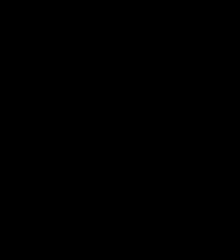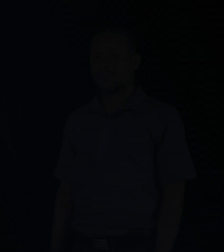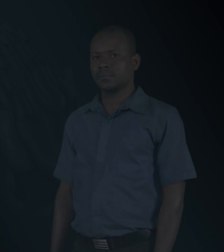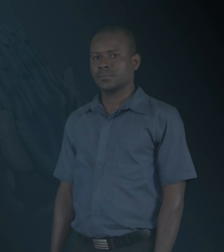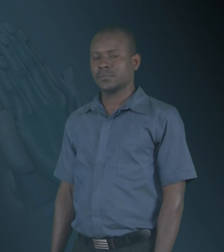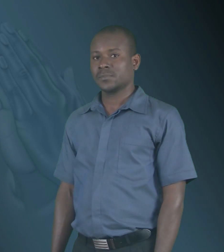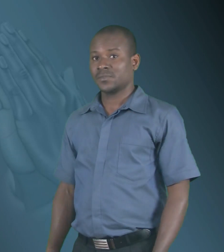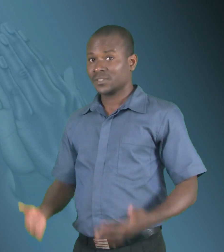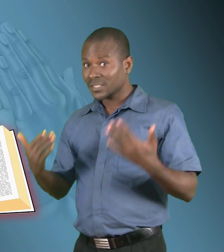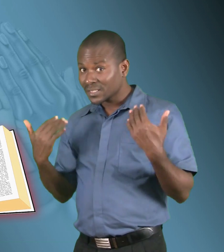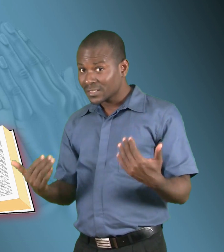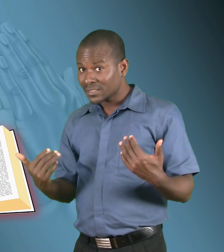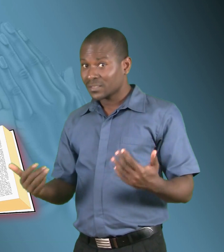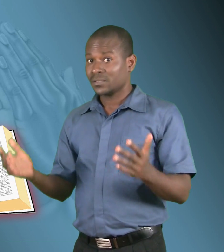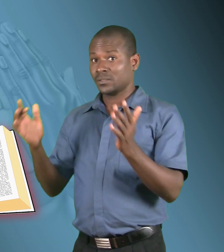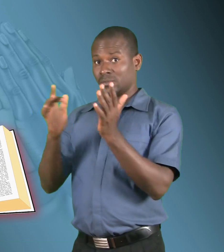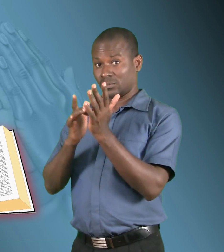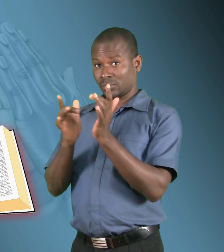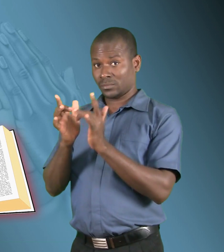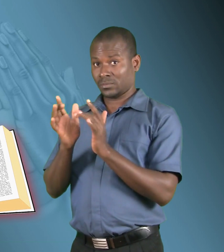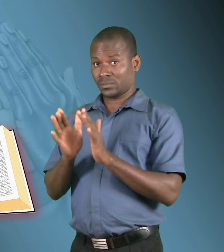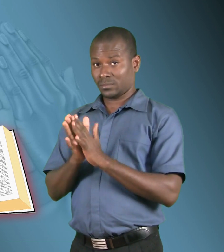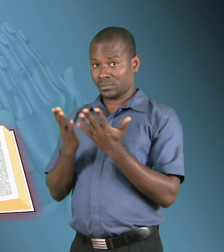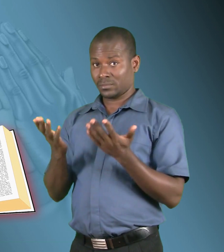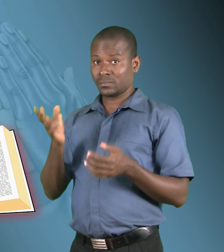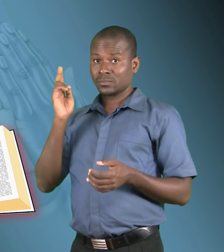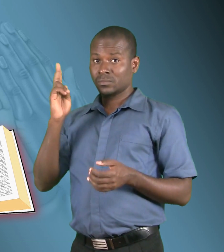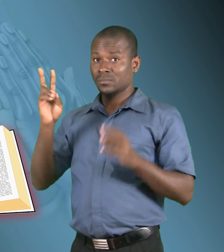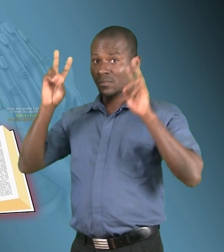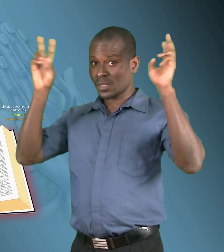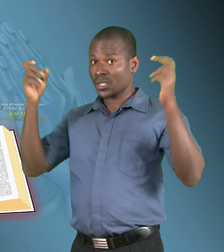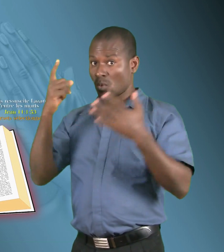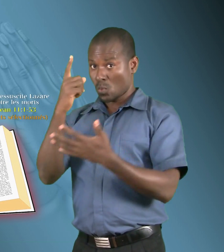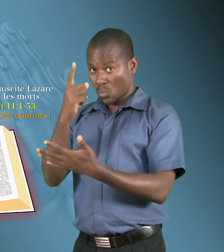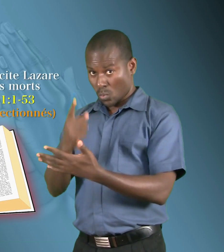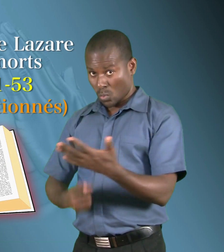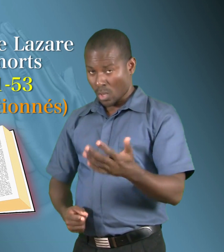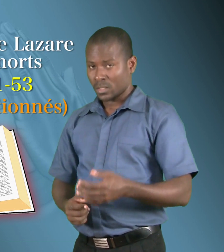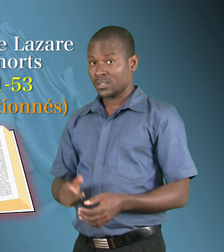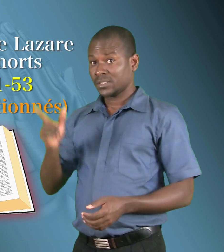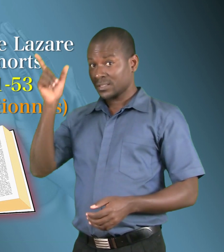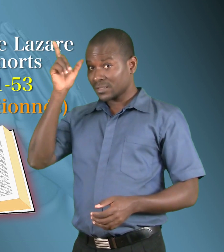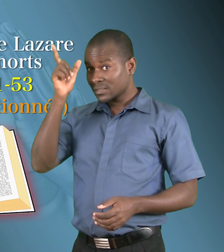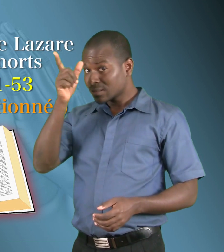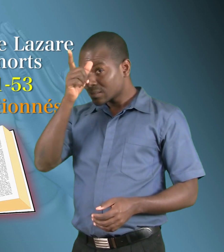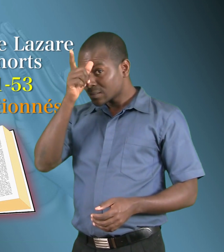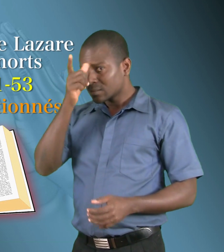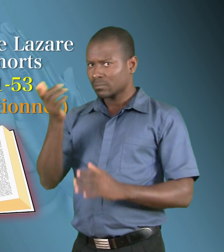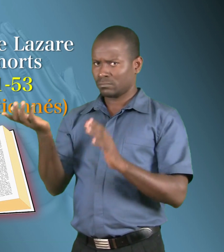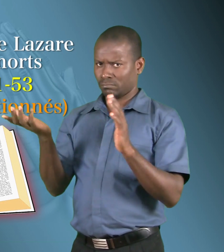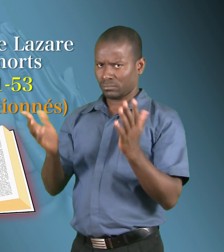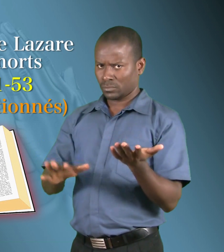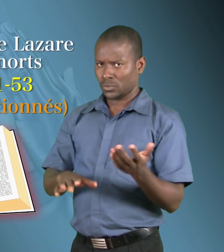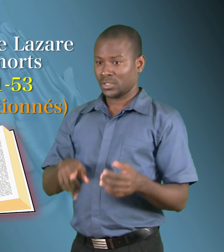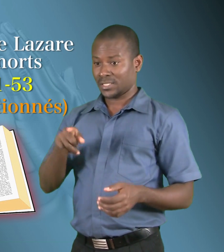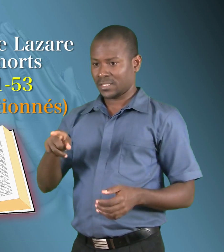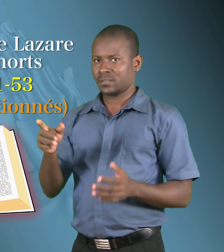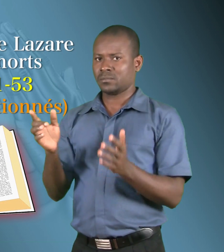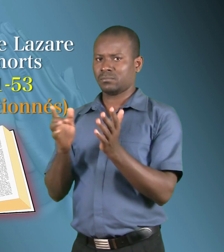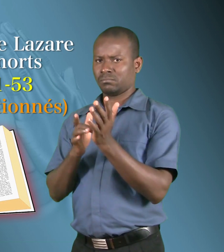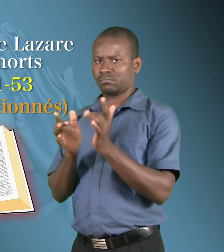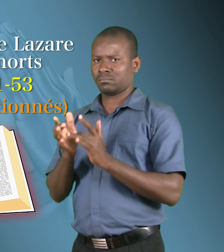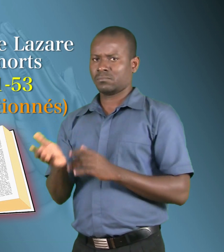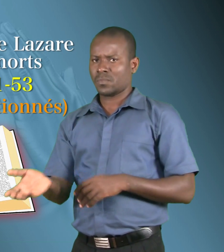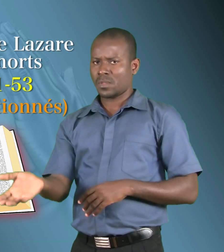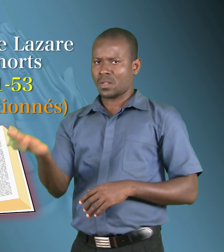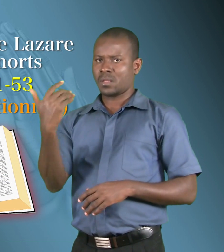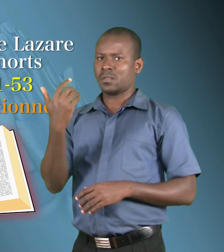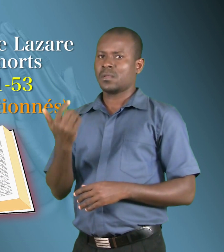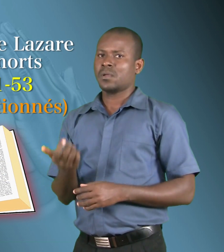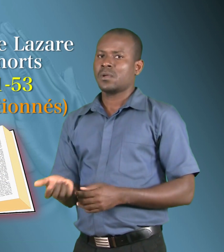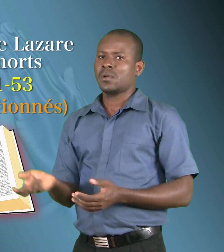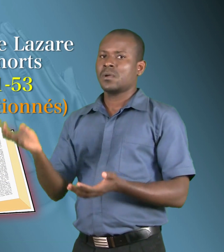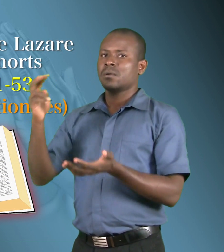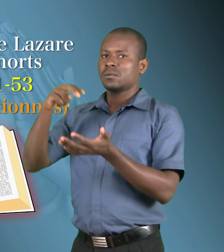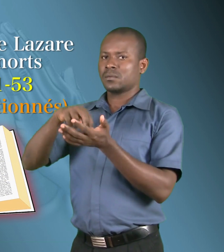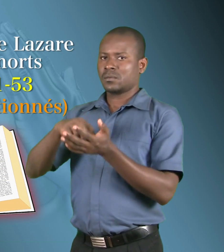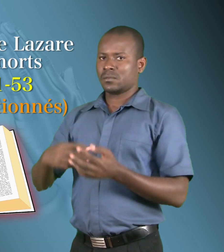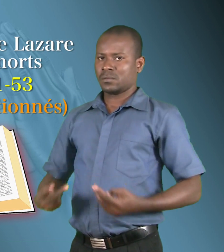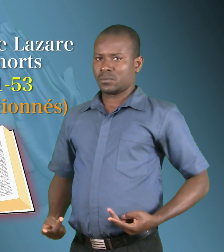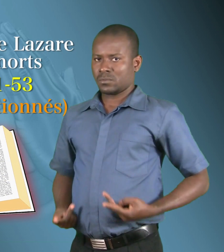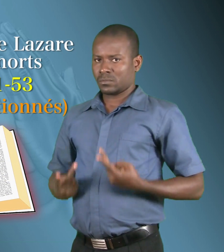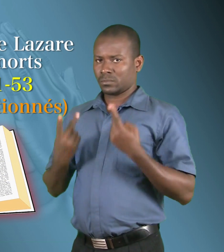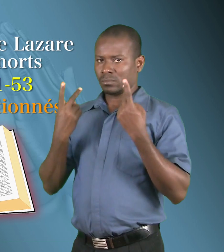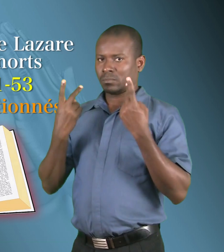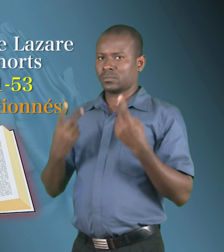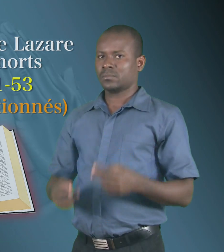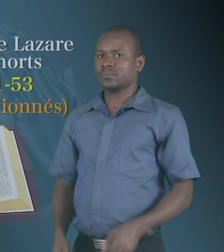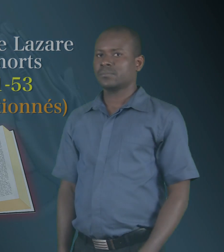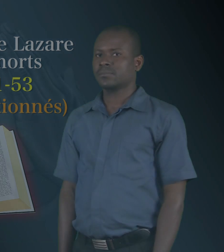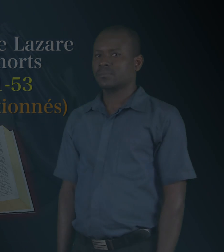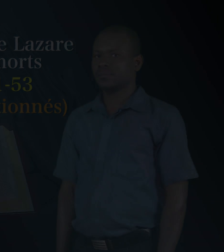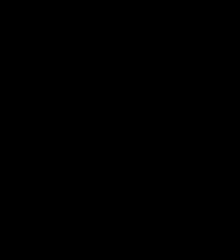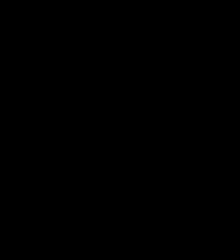Jesus raises Lazarus from the dead